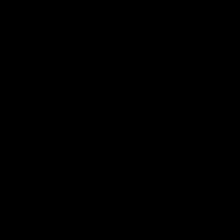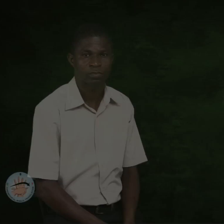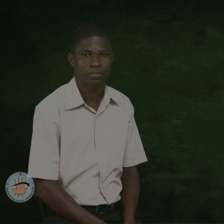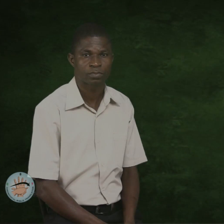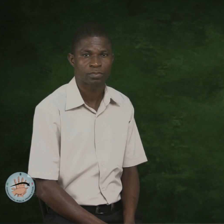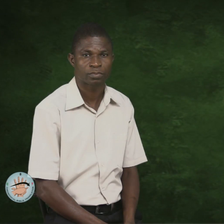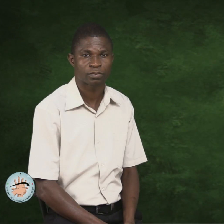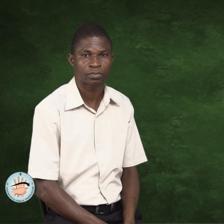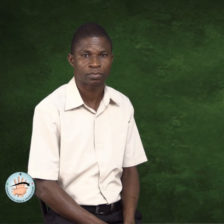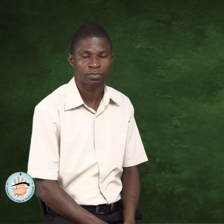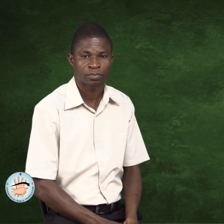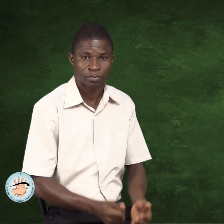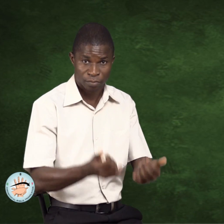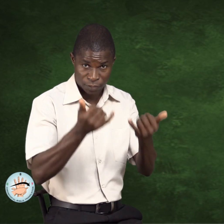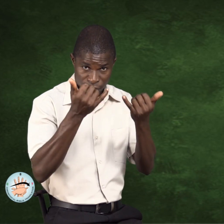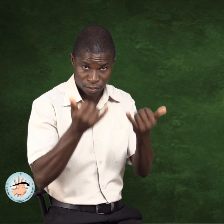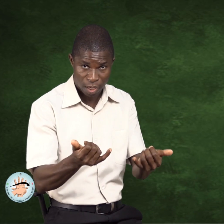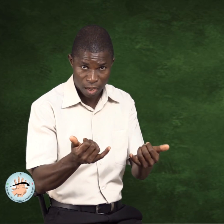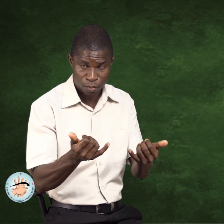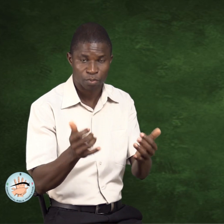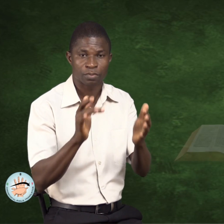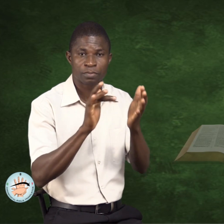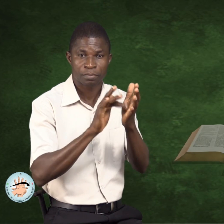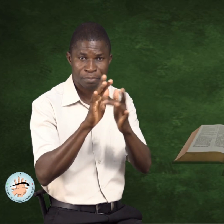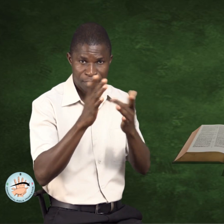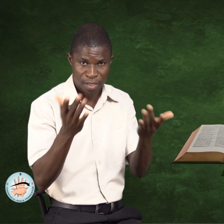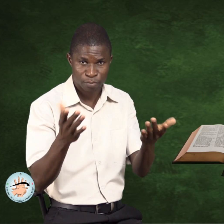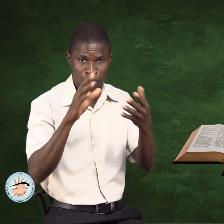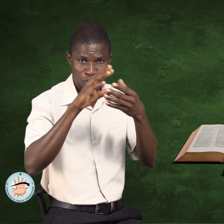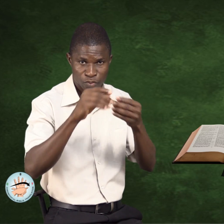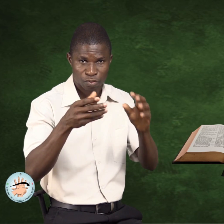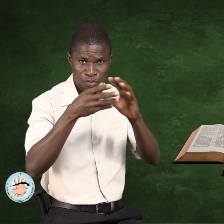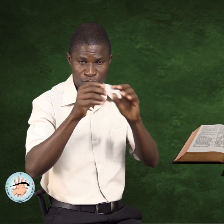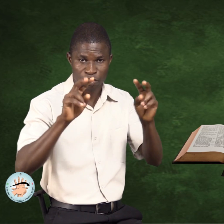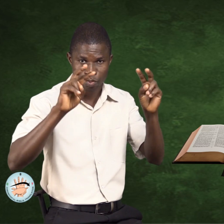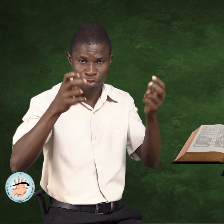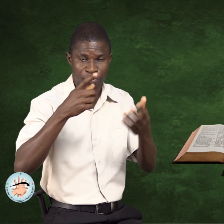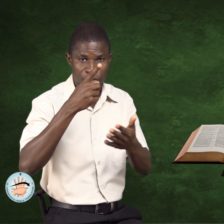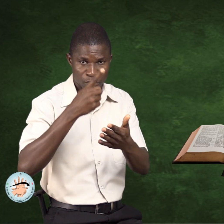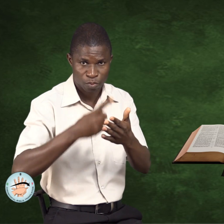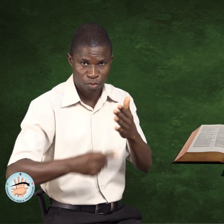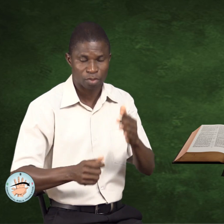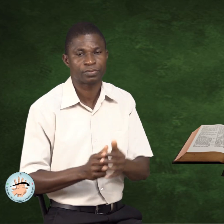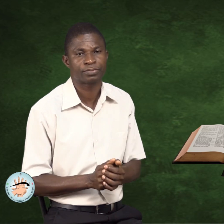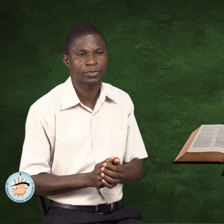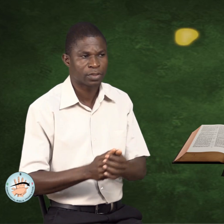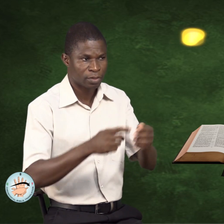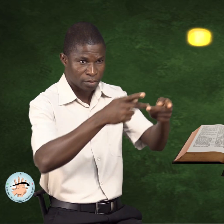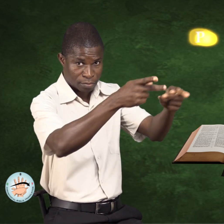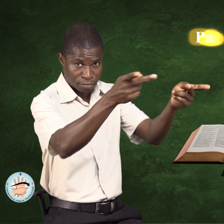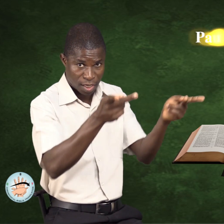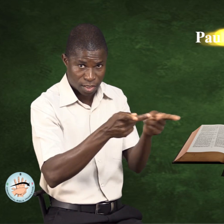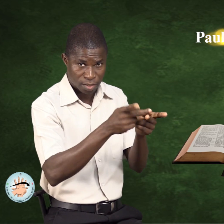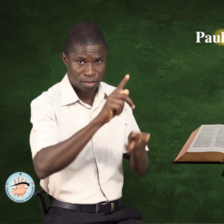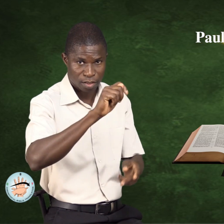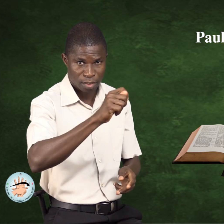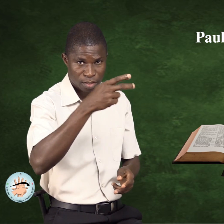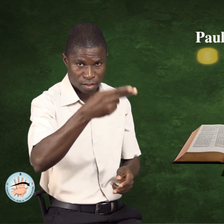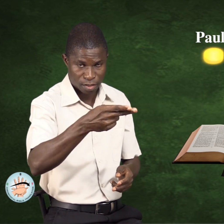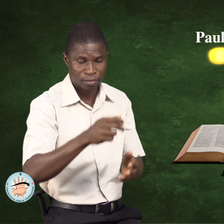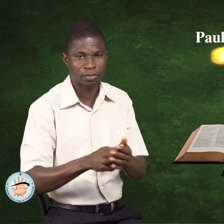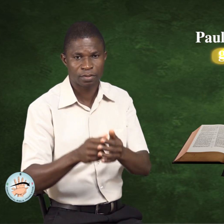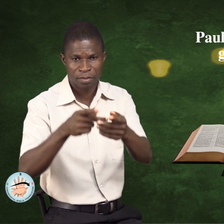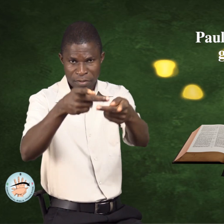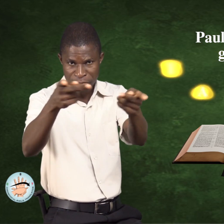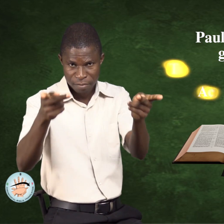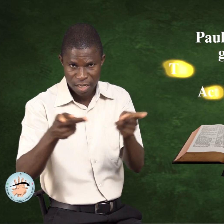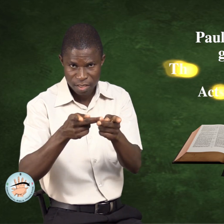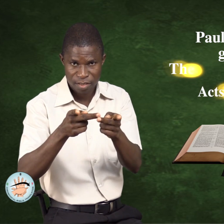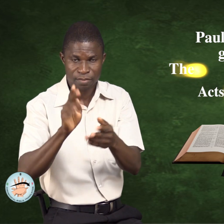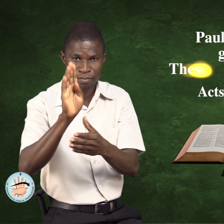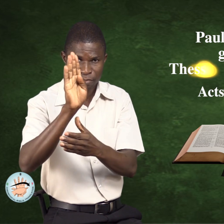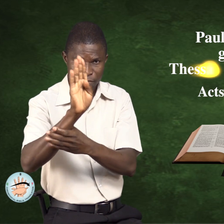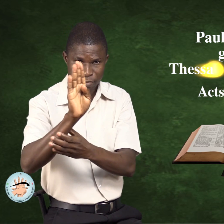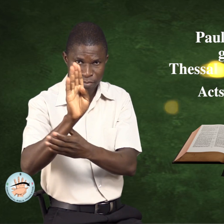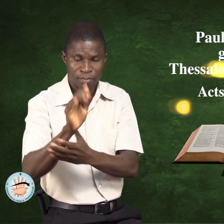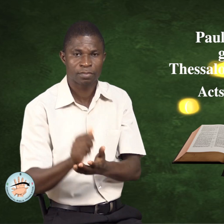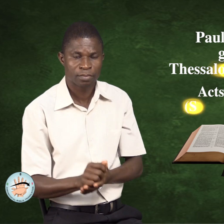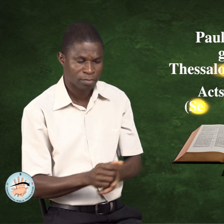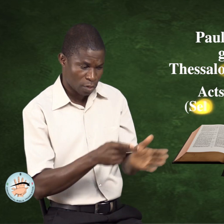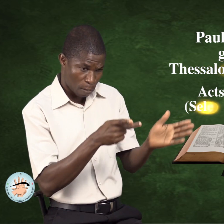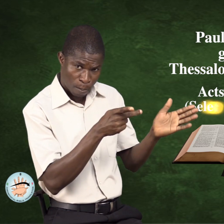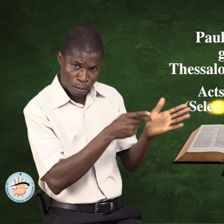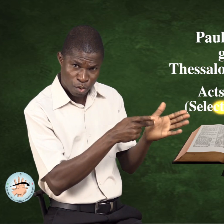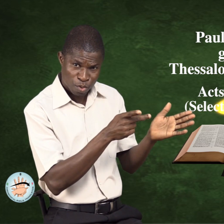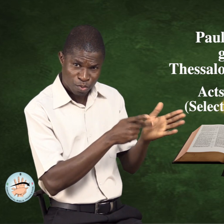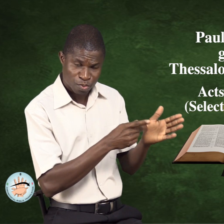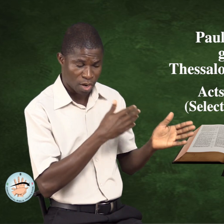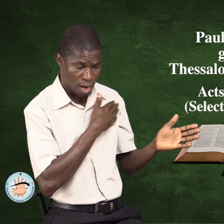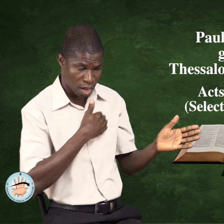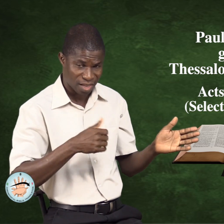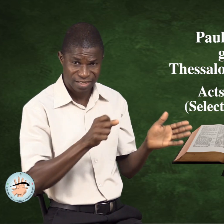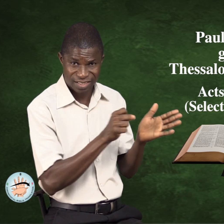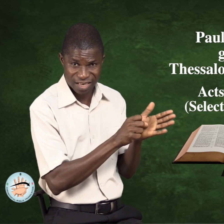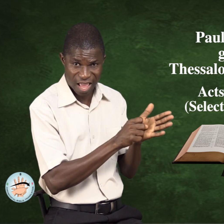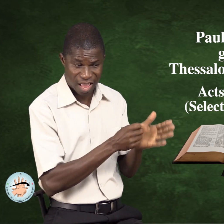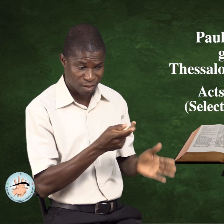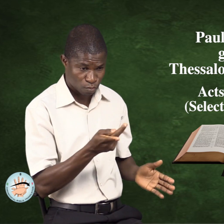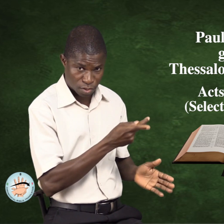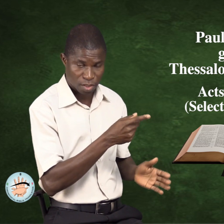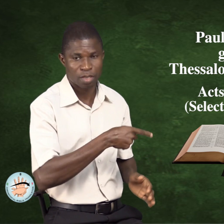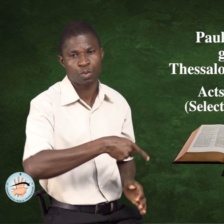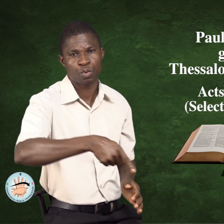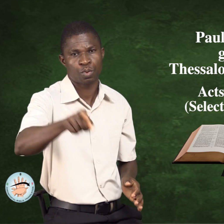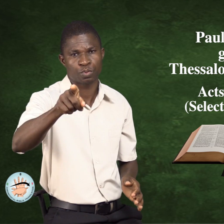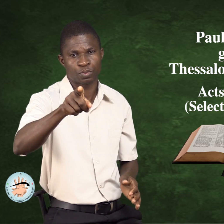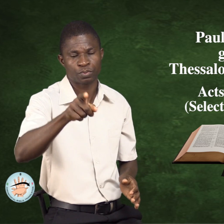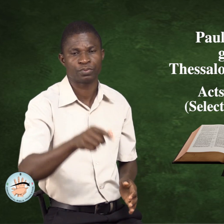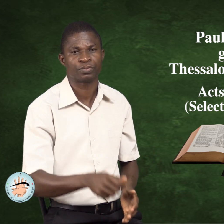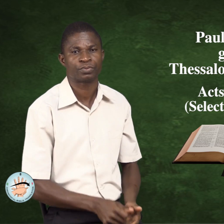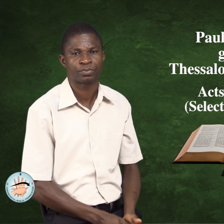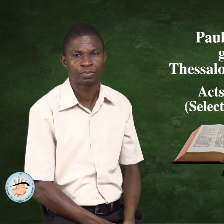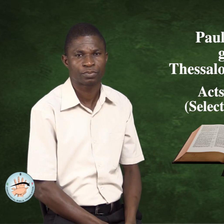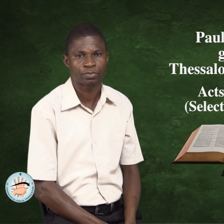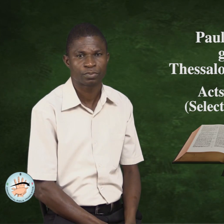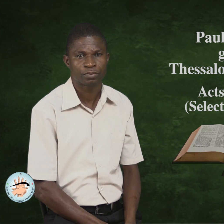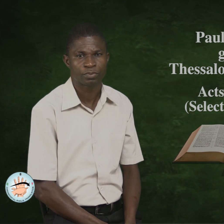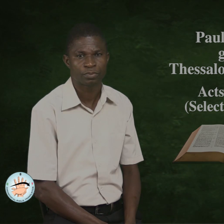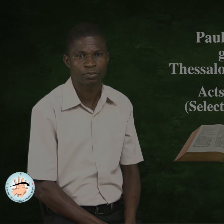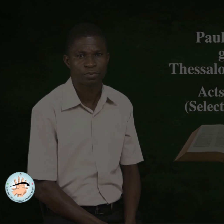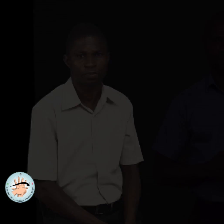Paul and Silas go to Thessalonica and Berea